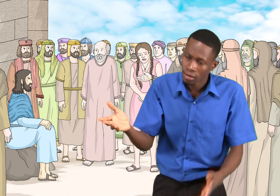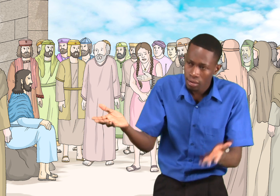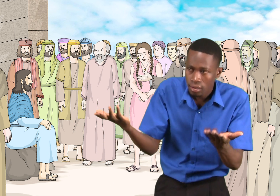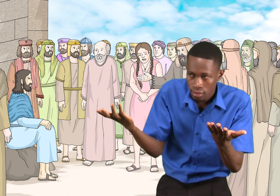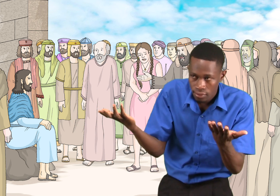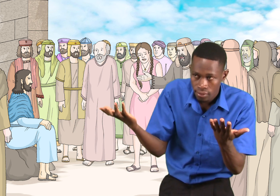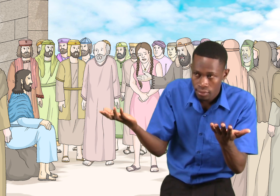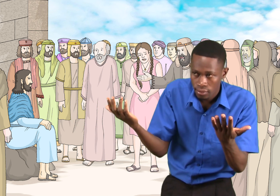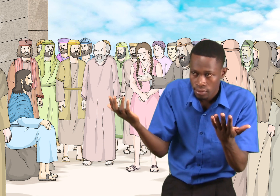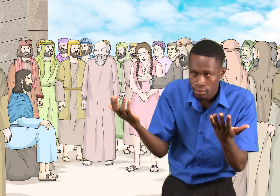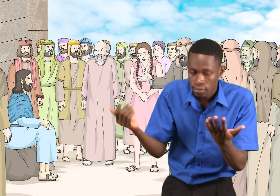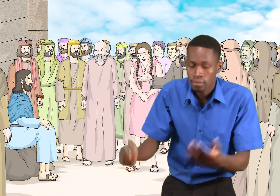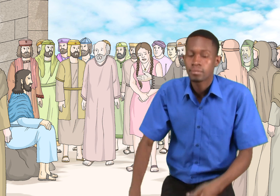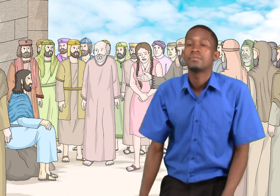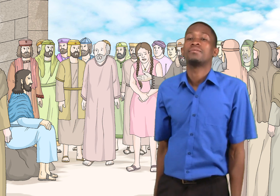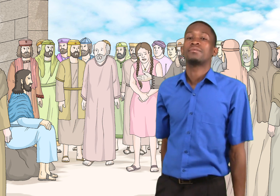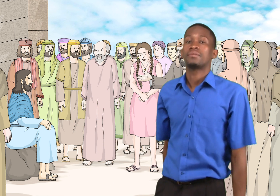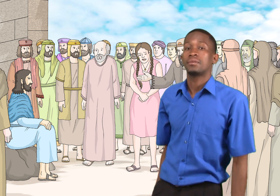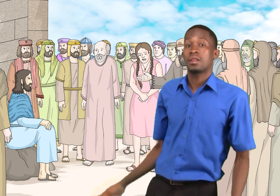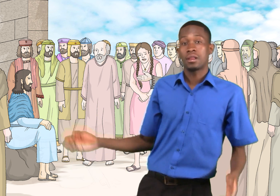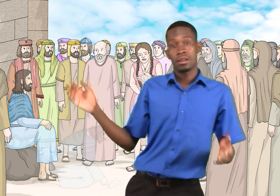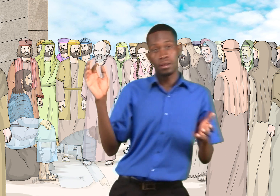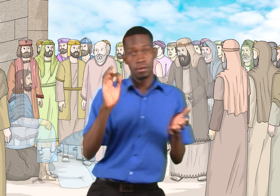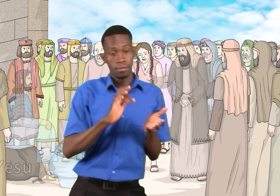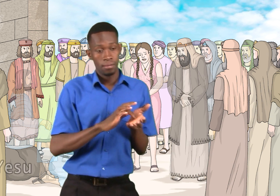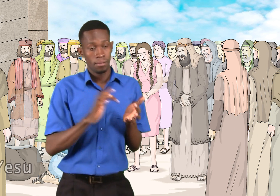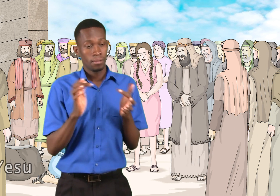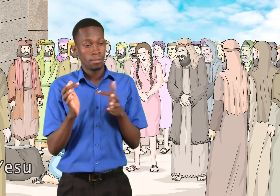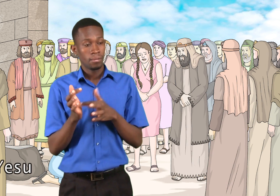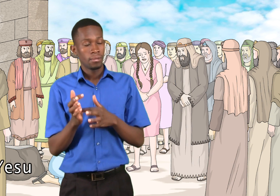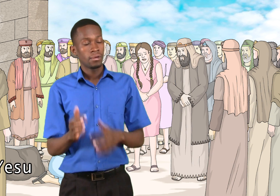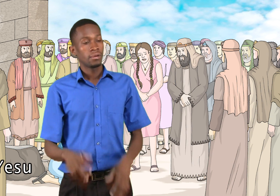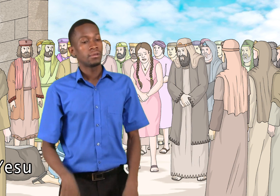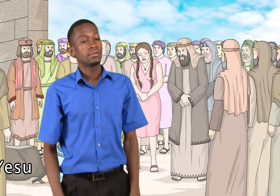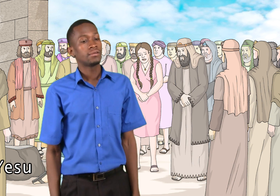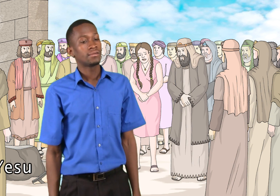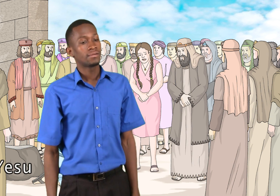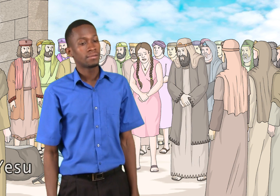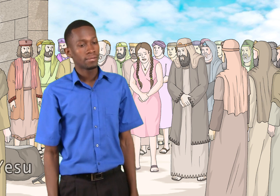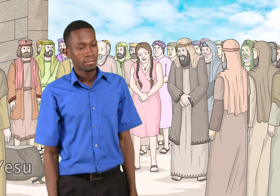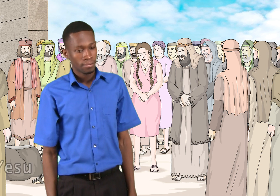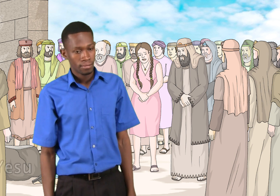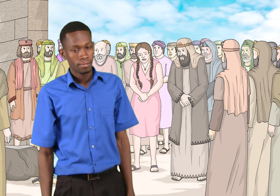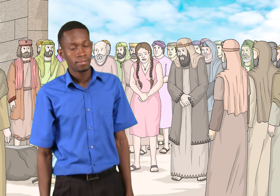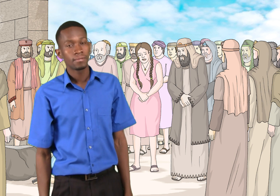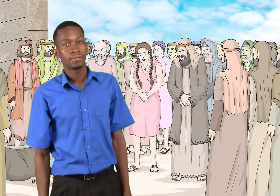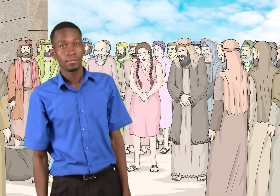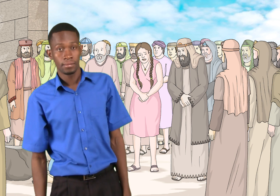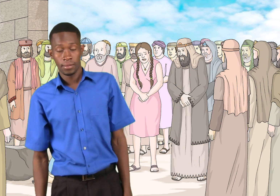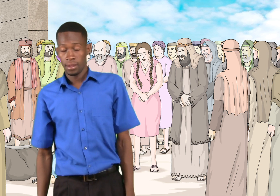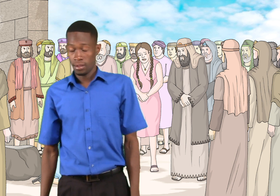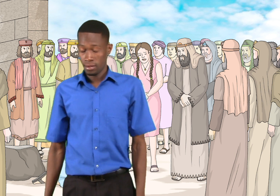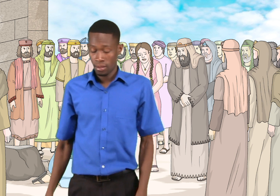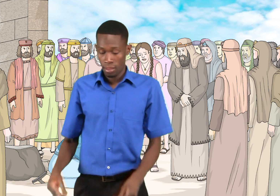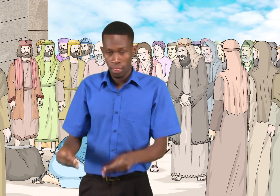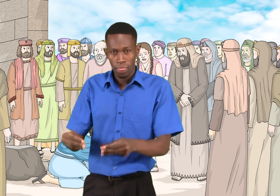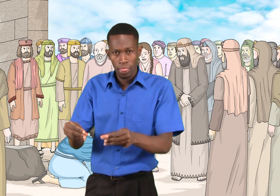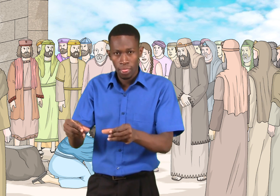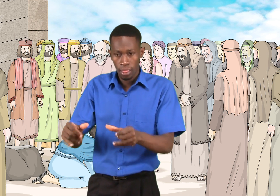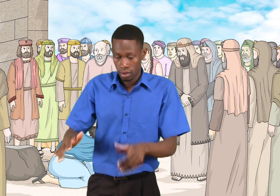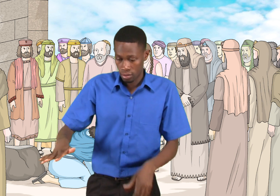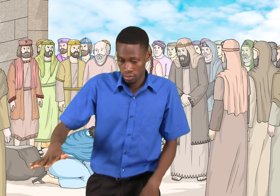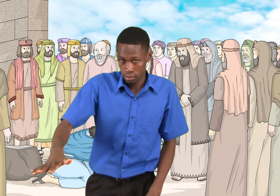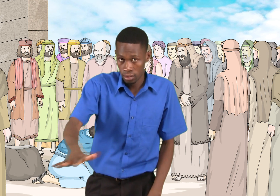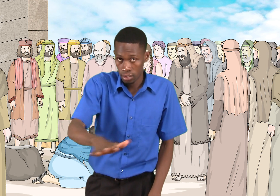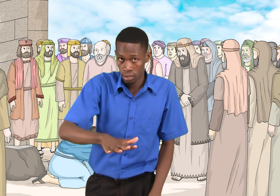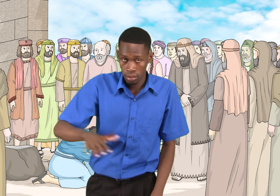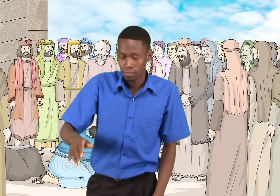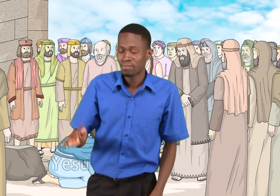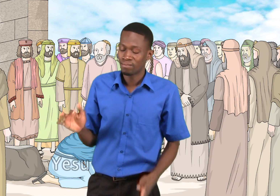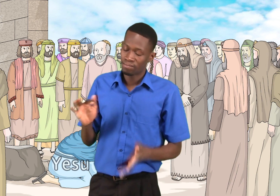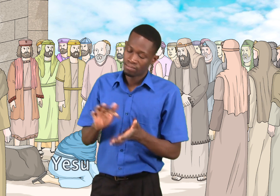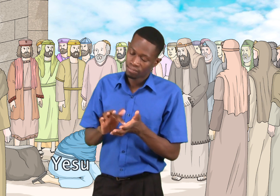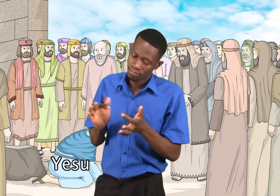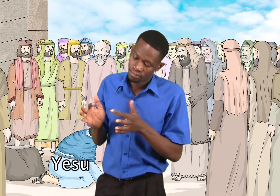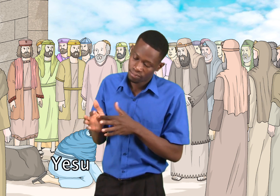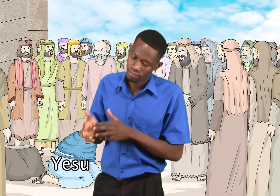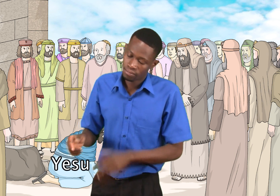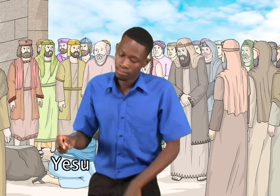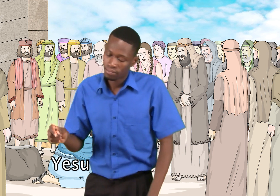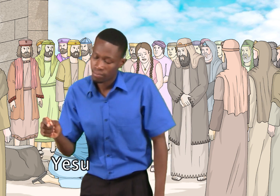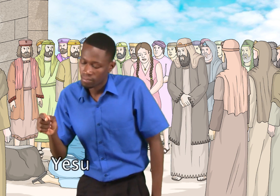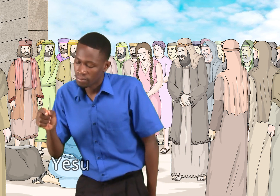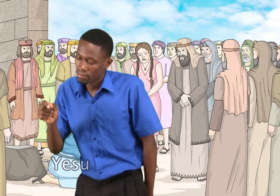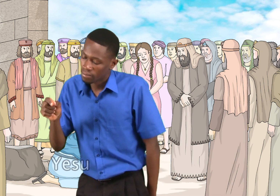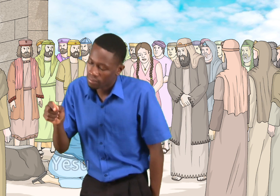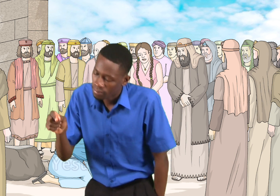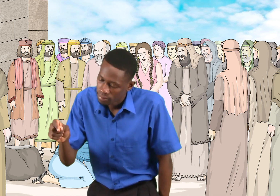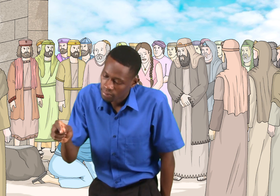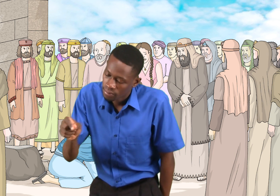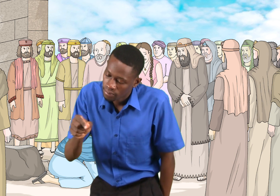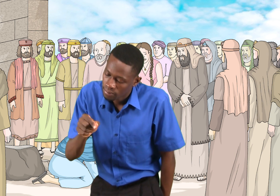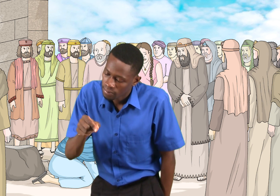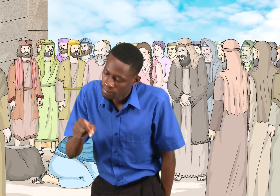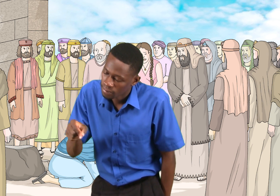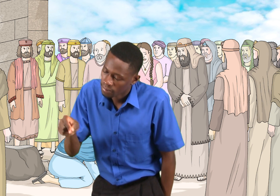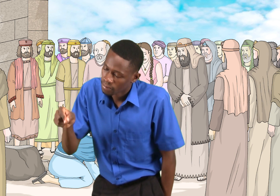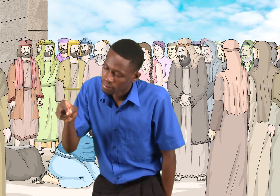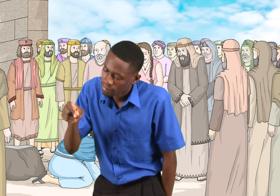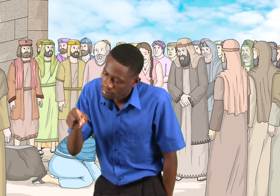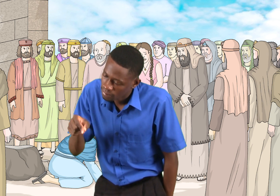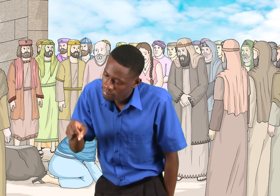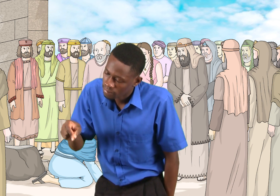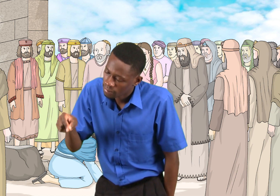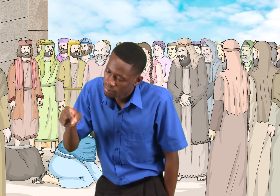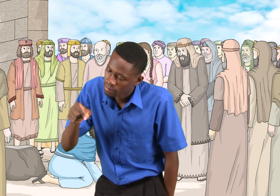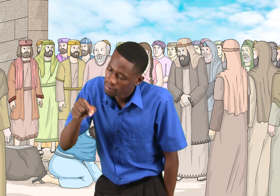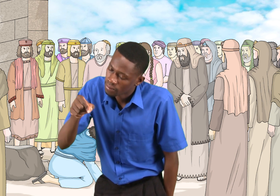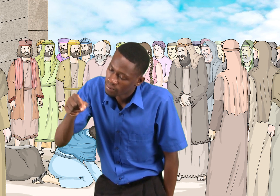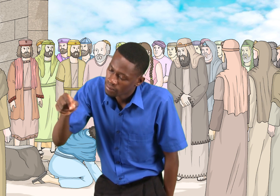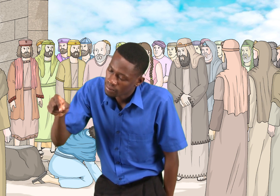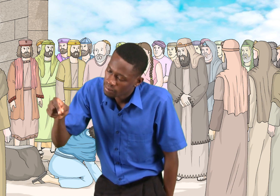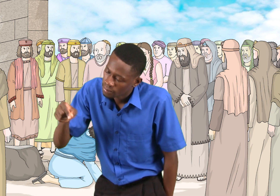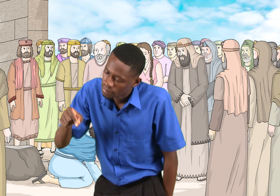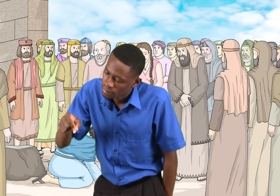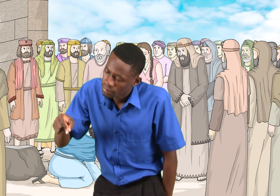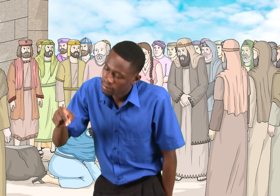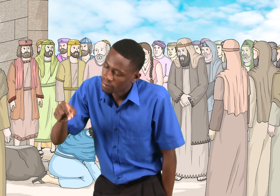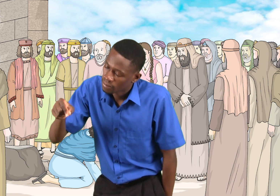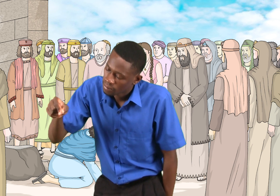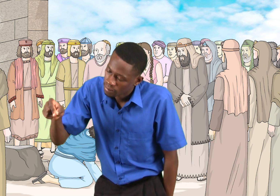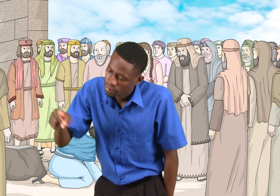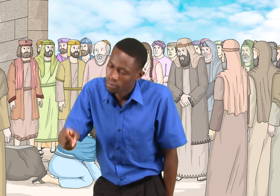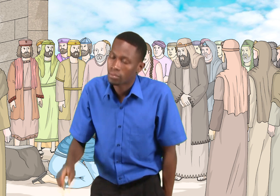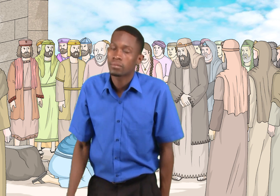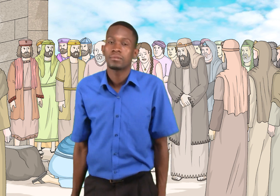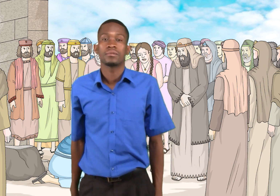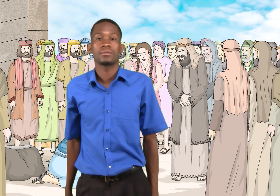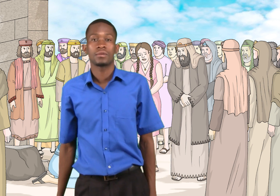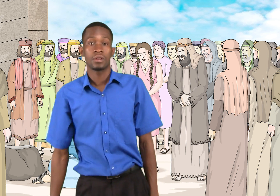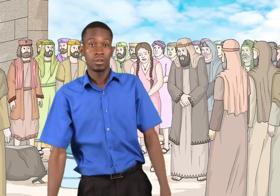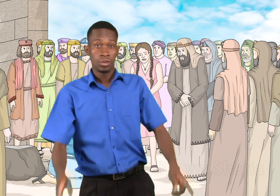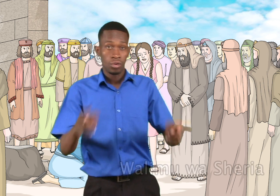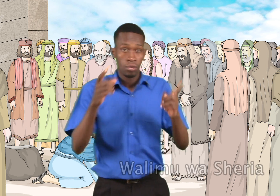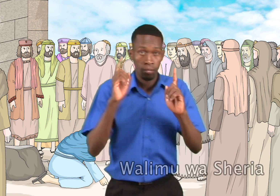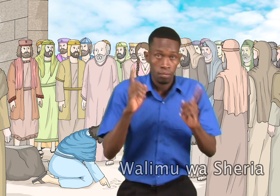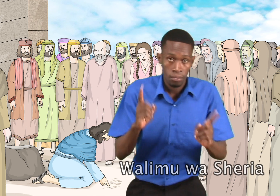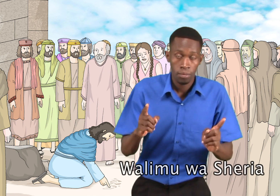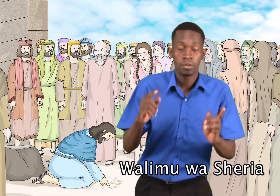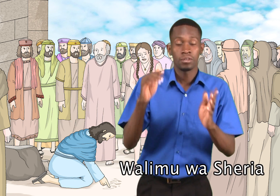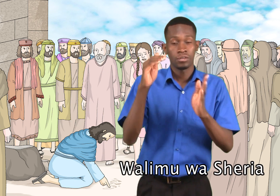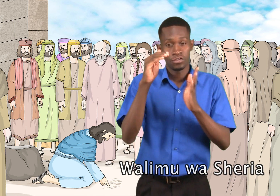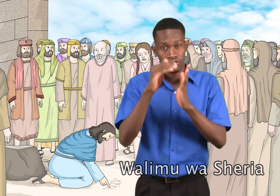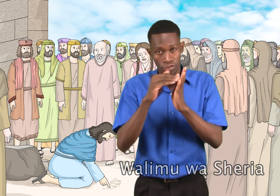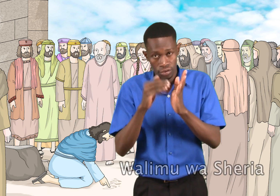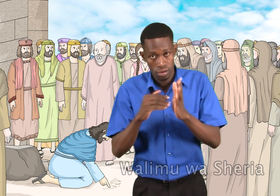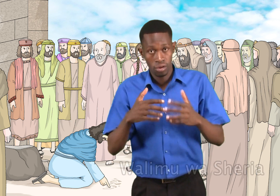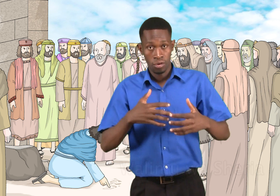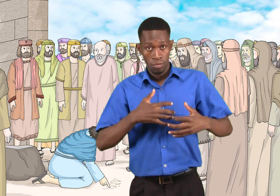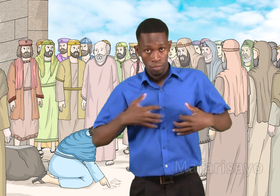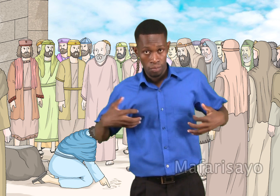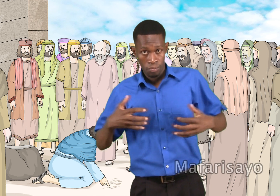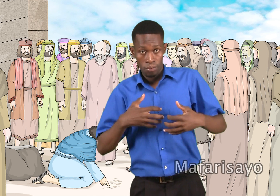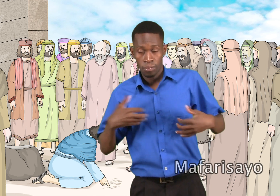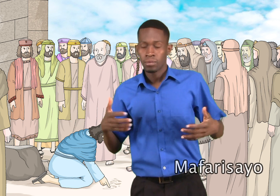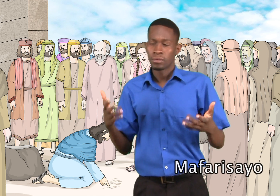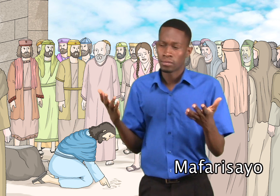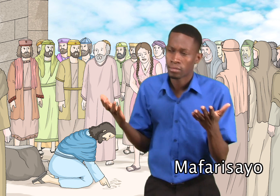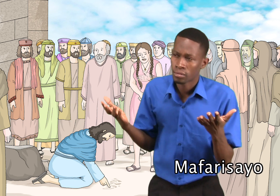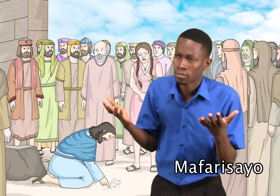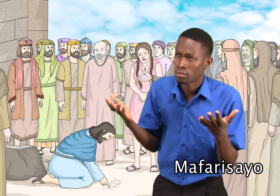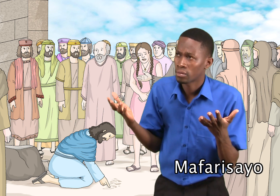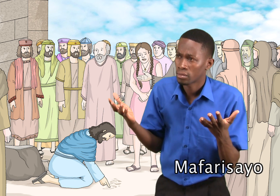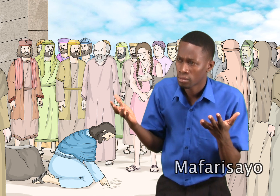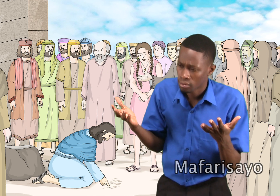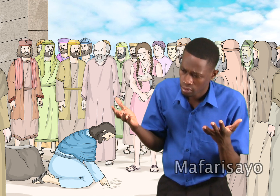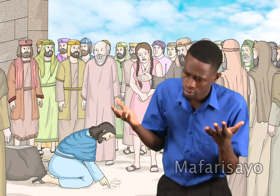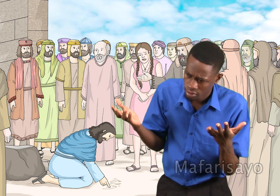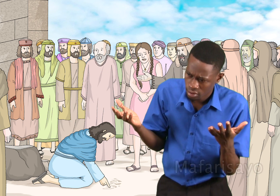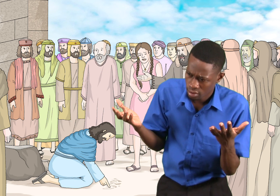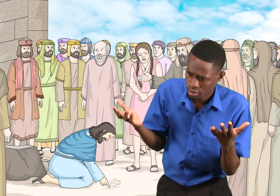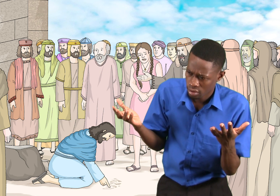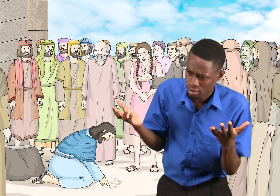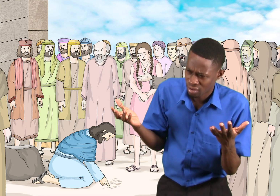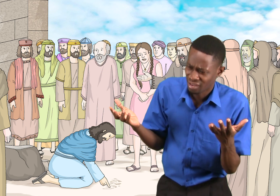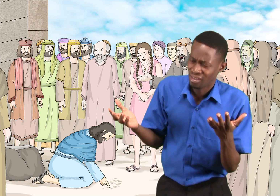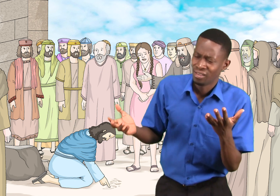But Jesus bent down and began to write on the ground with His finger.